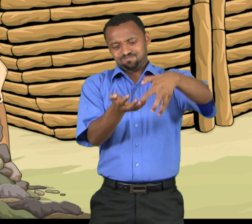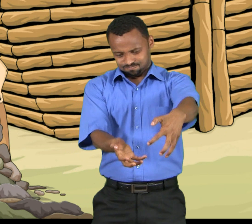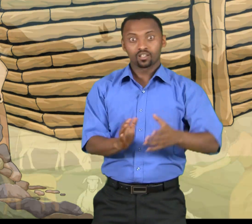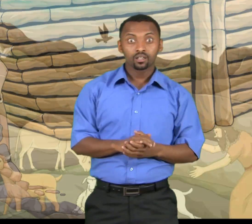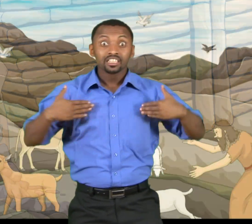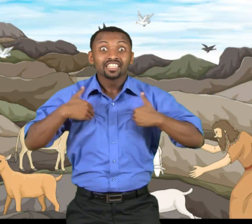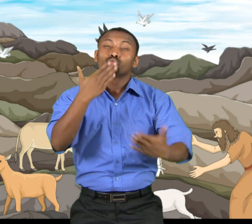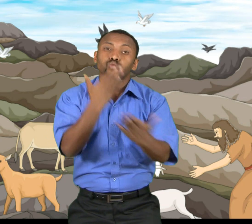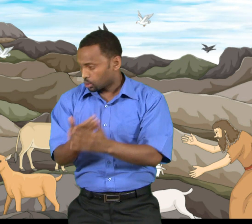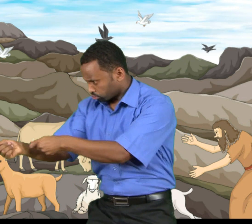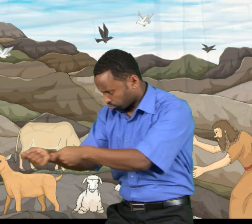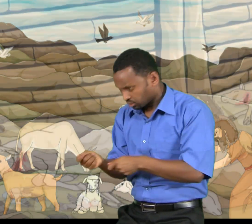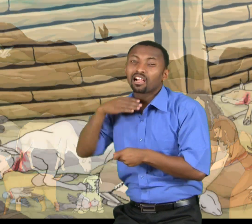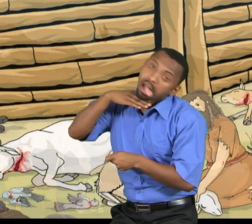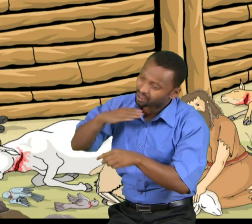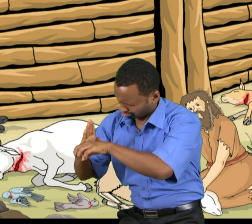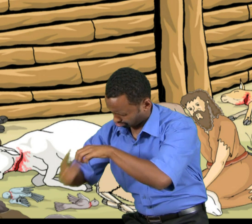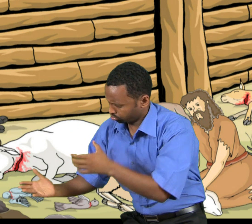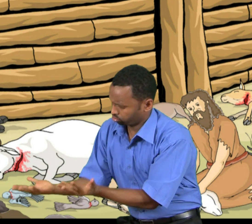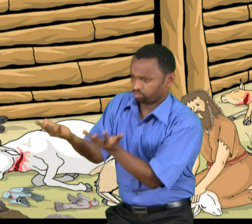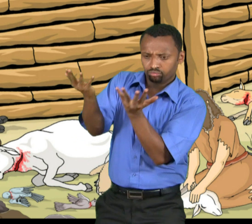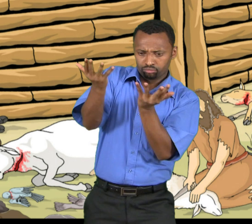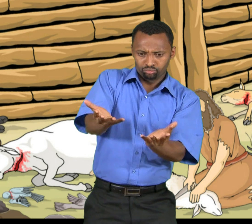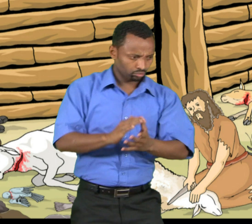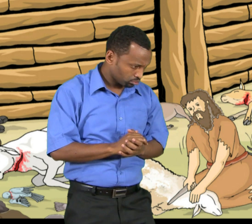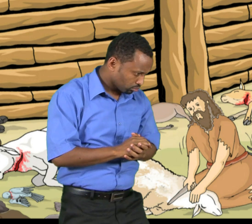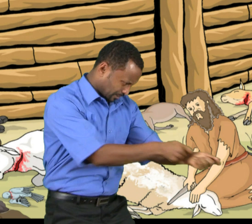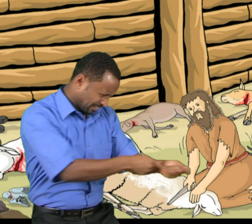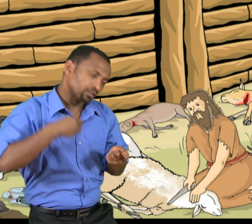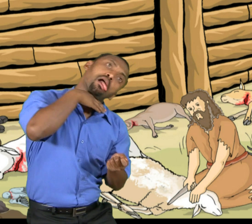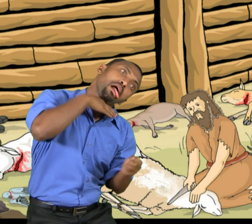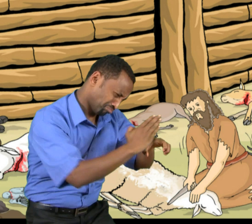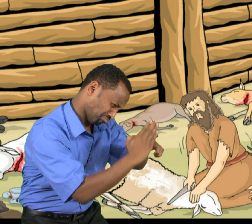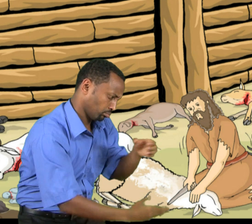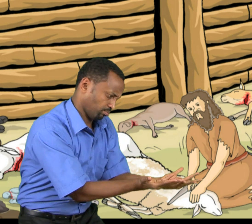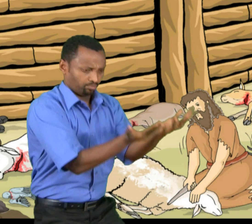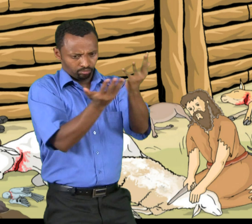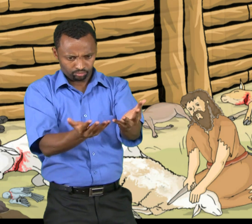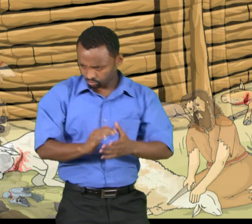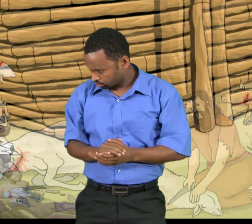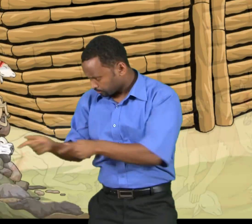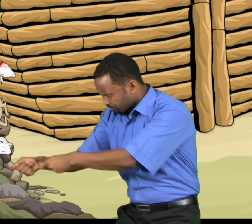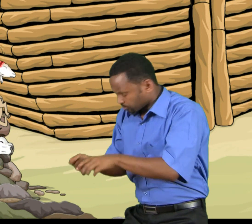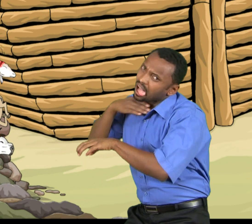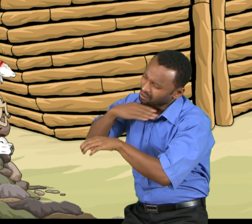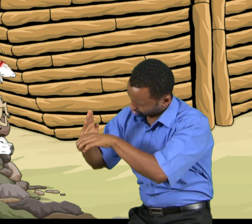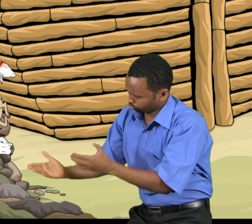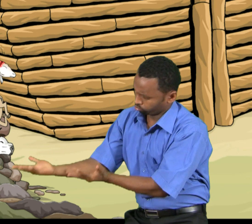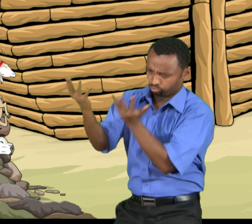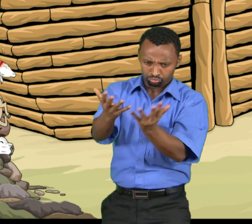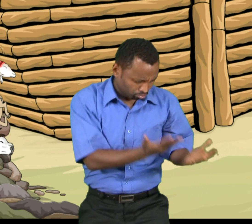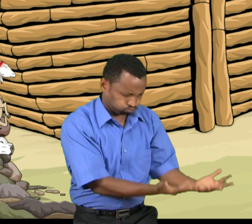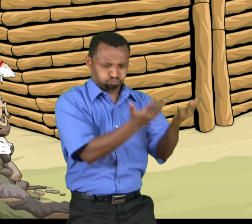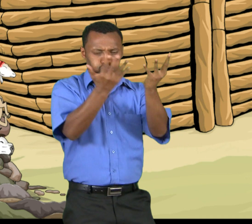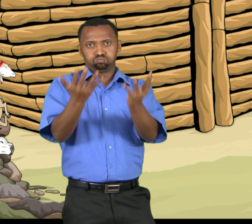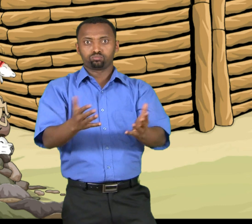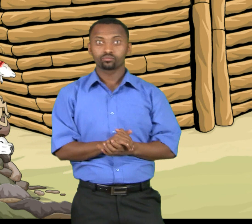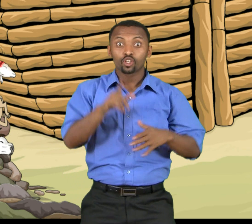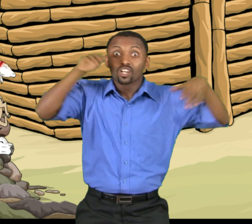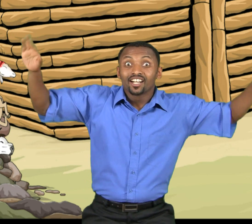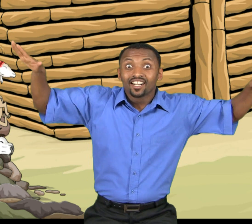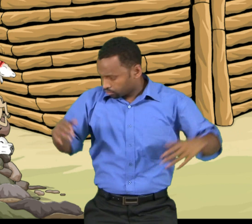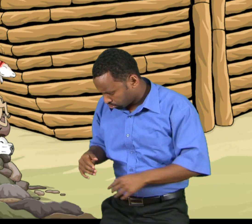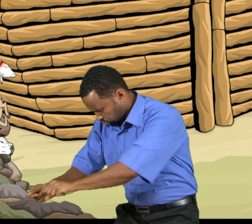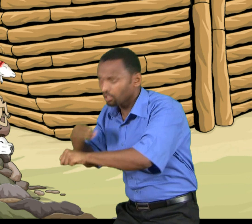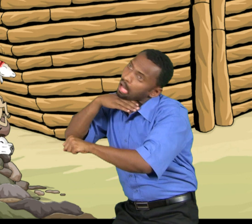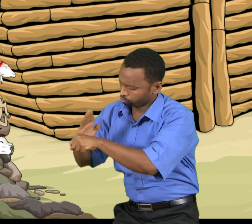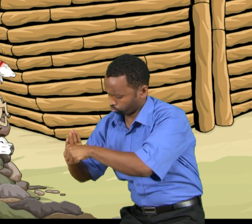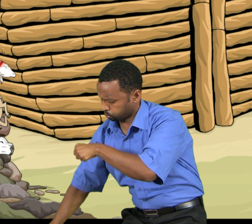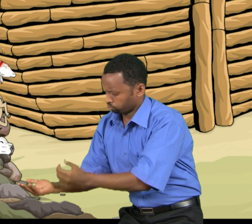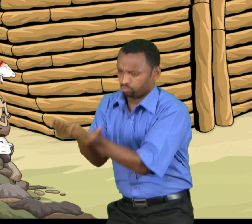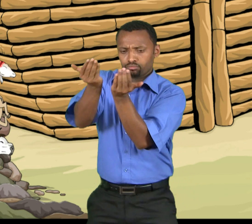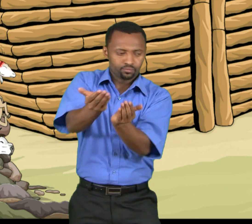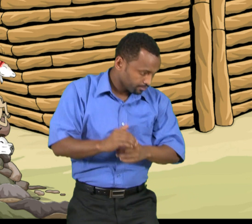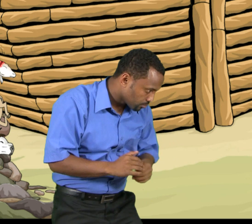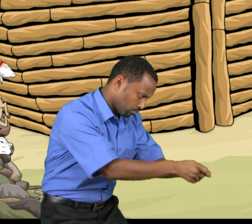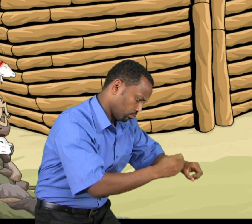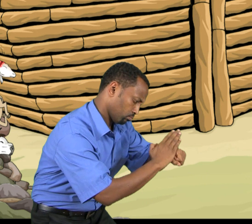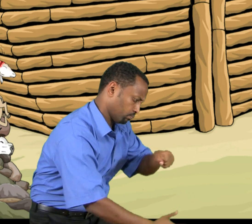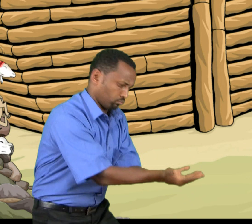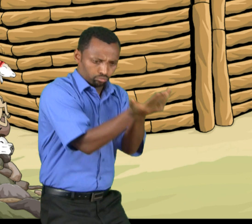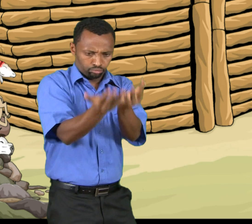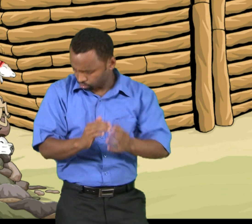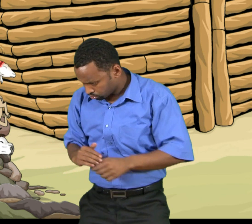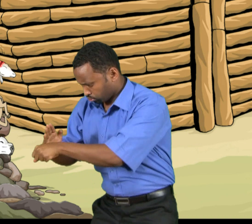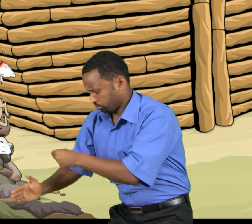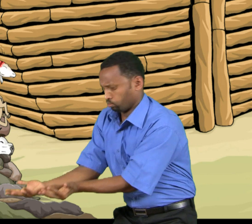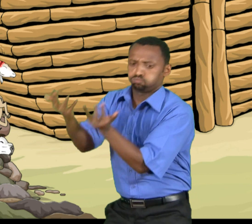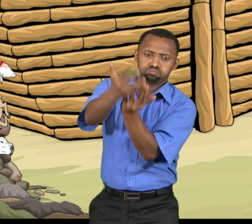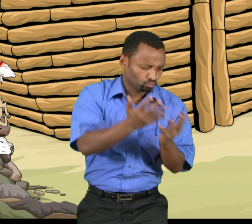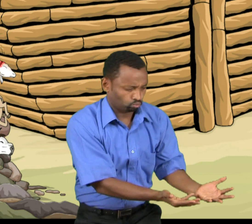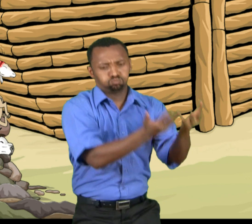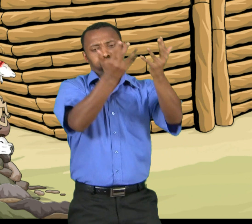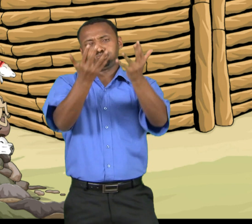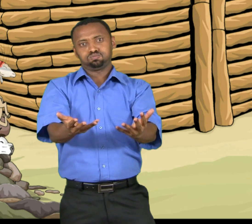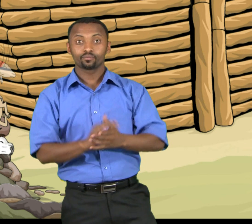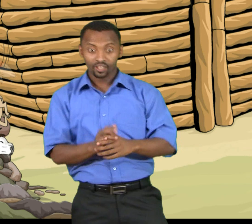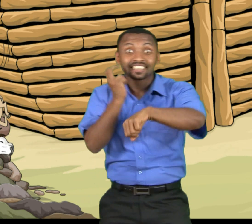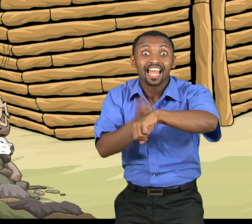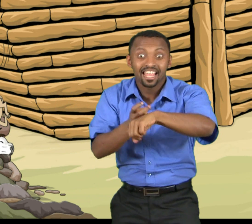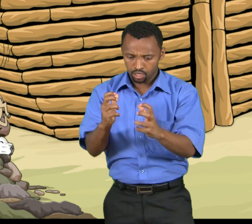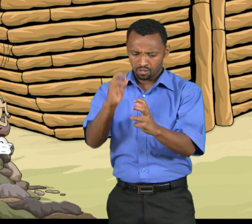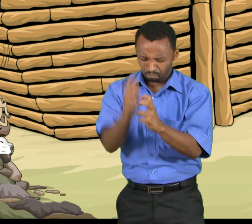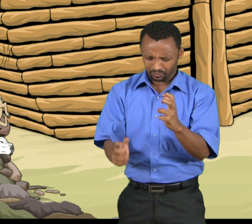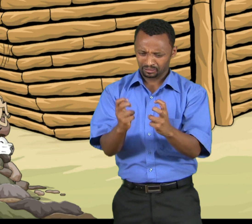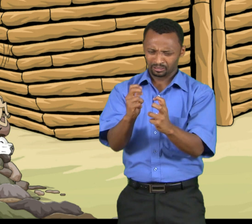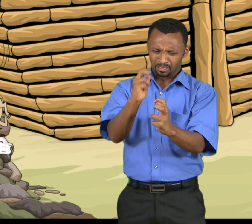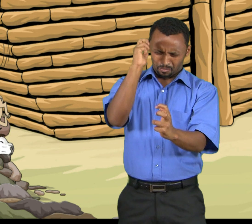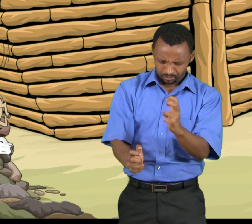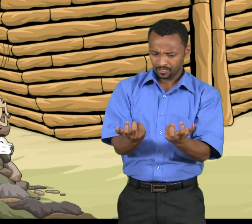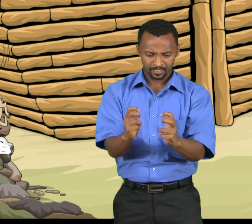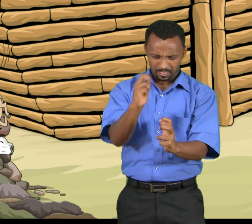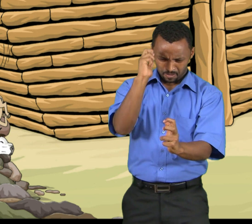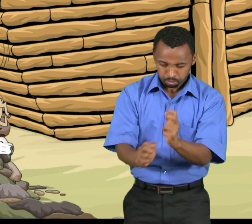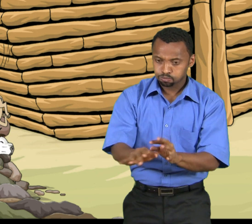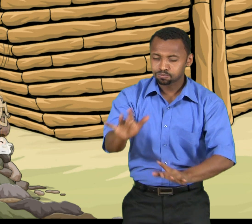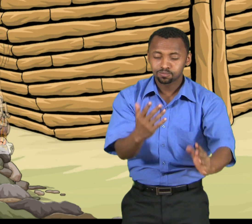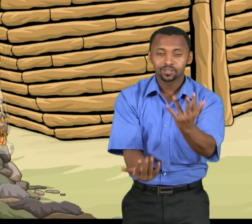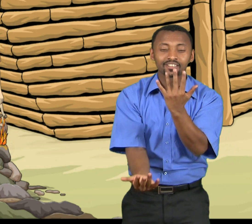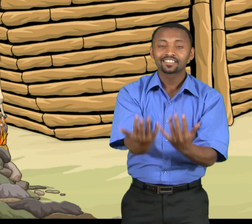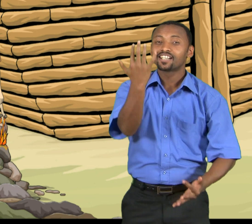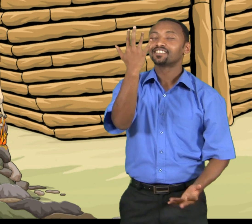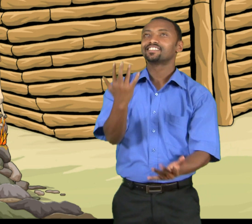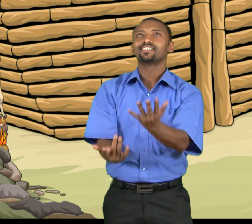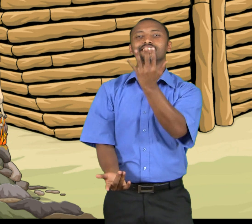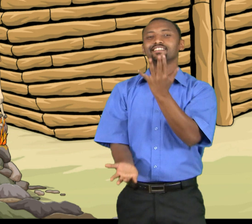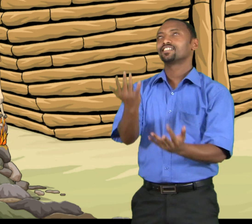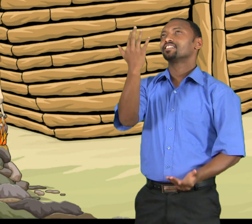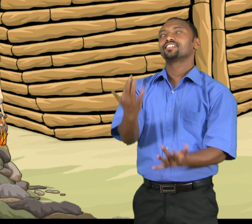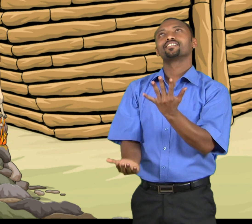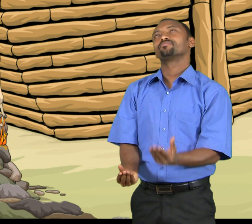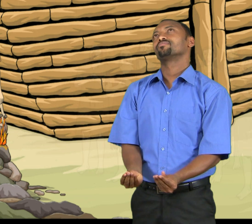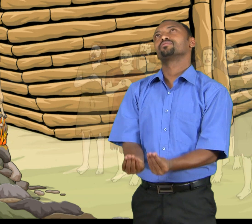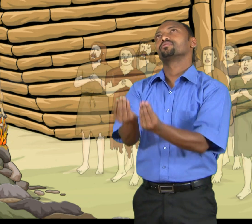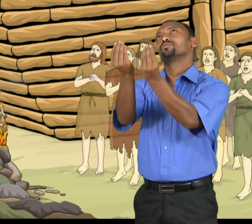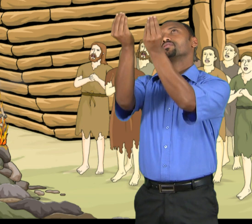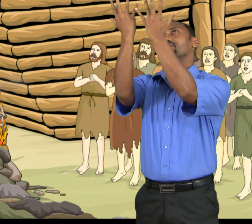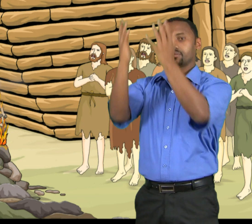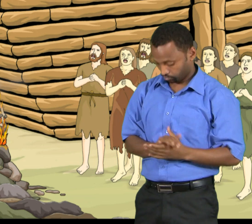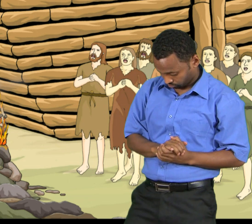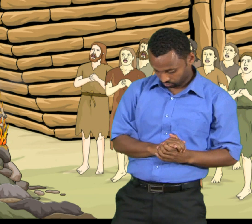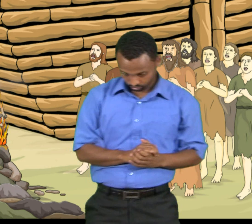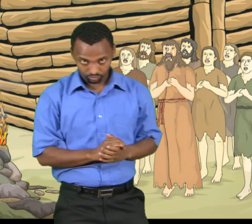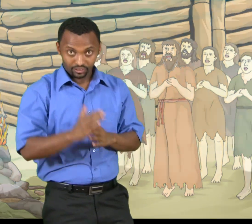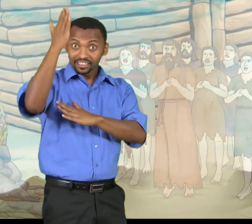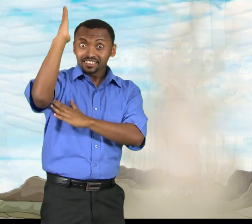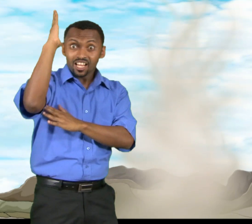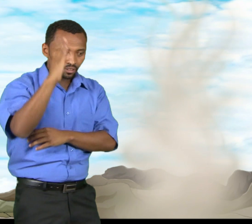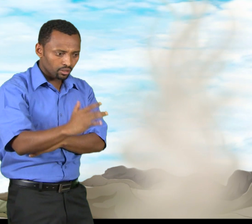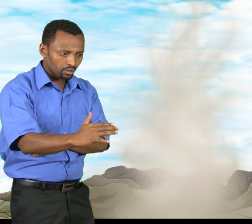And taking from every kind of clean animal and clean bird, he offered burnt offerings on the altar.